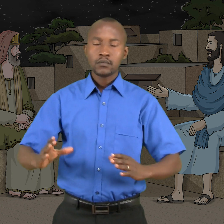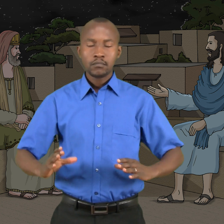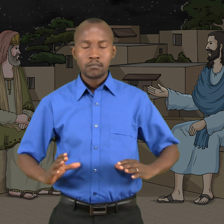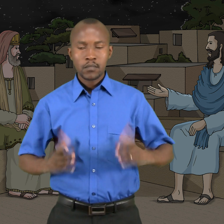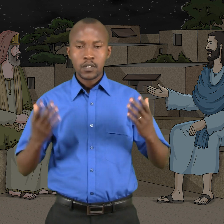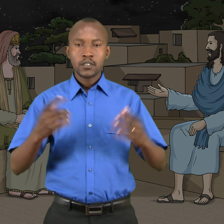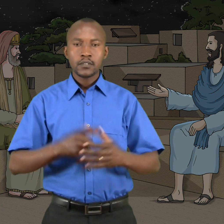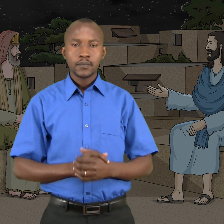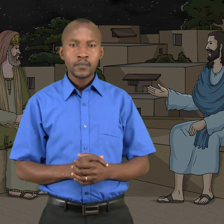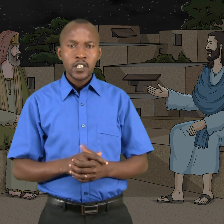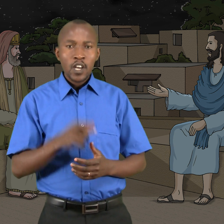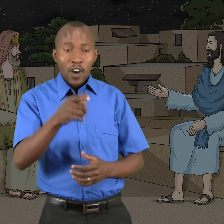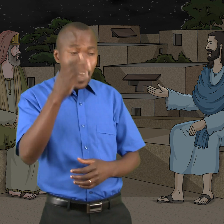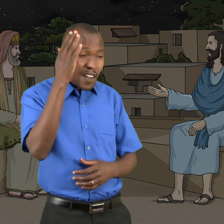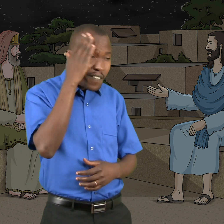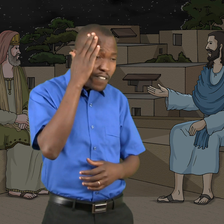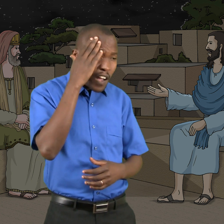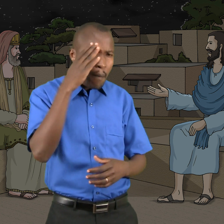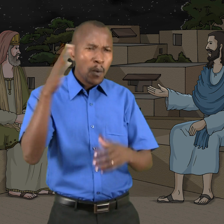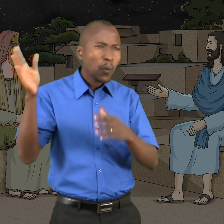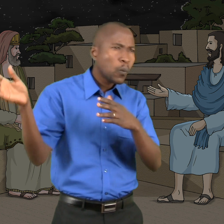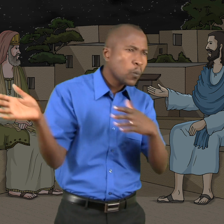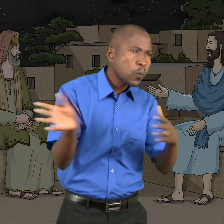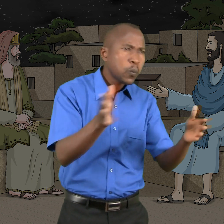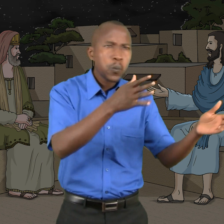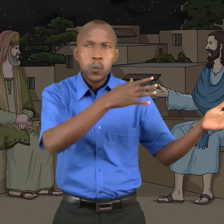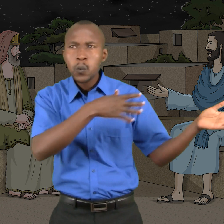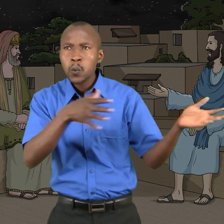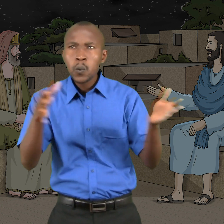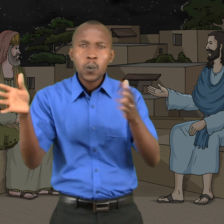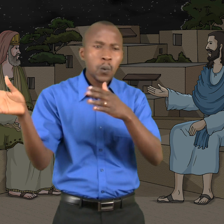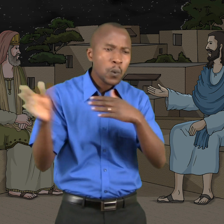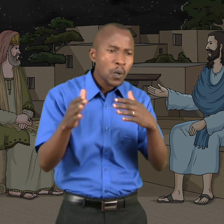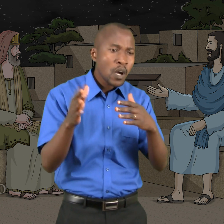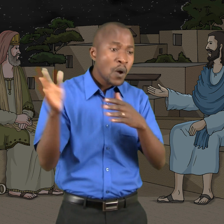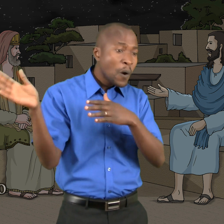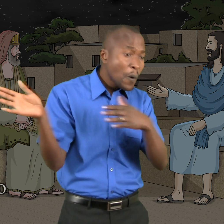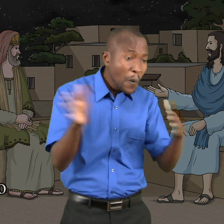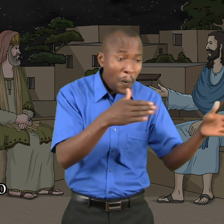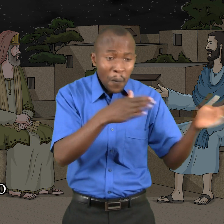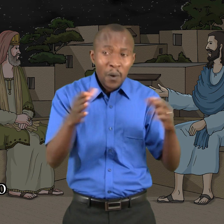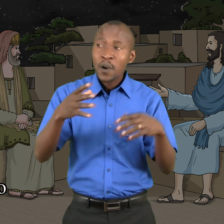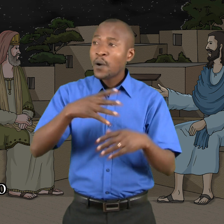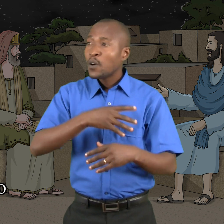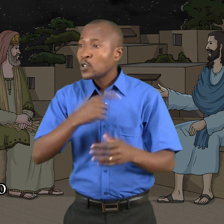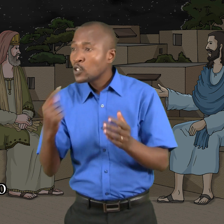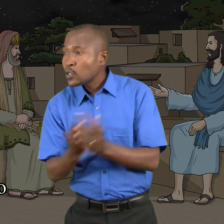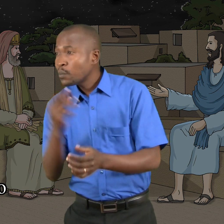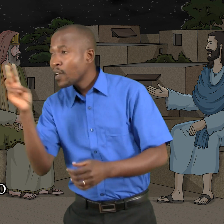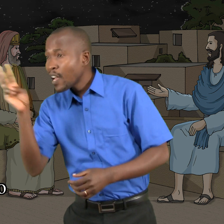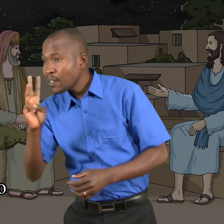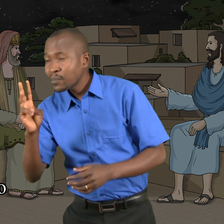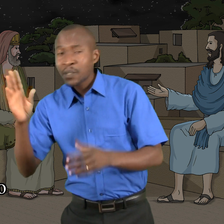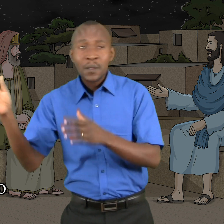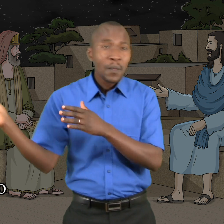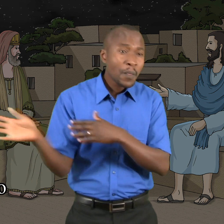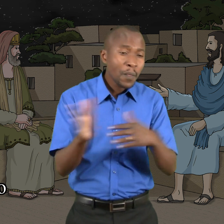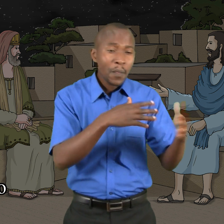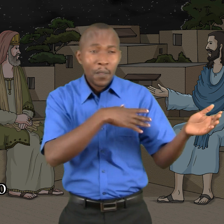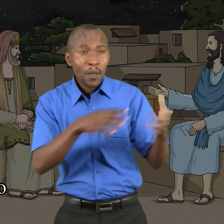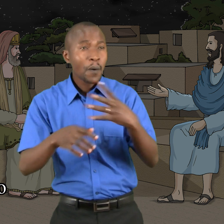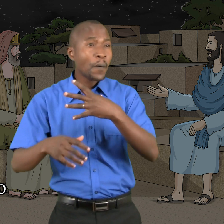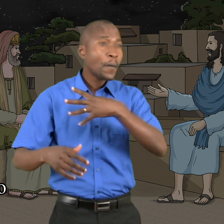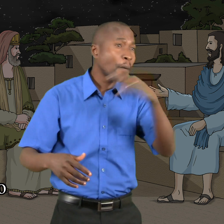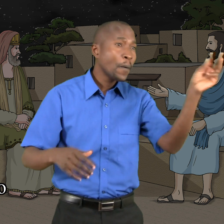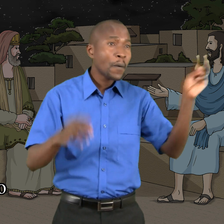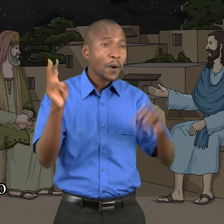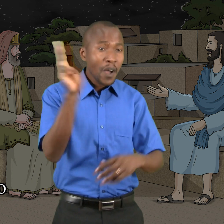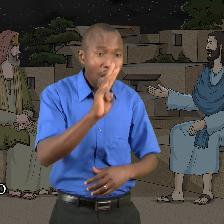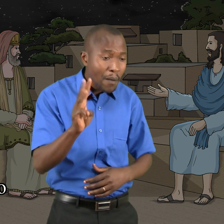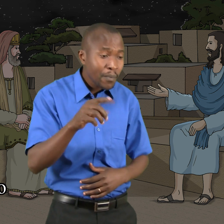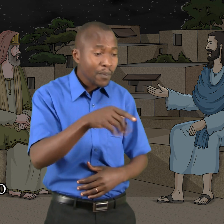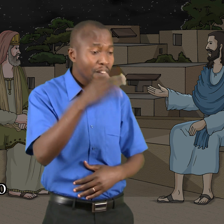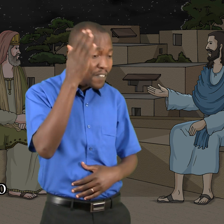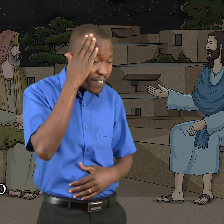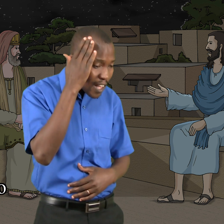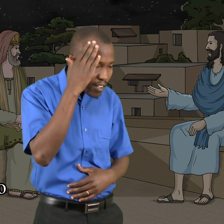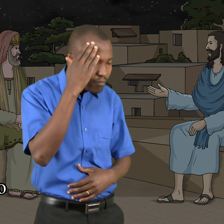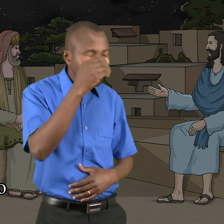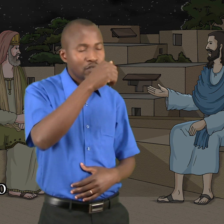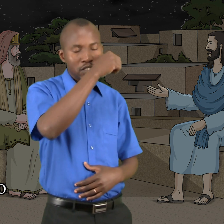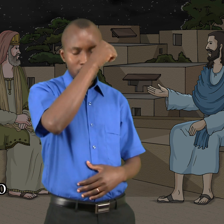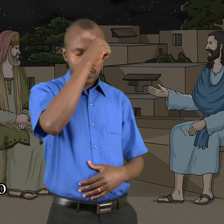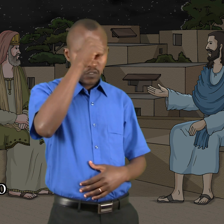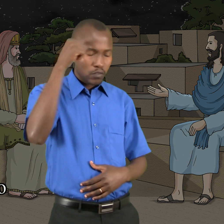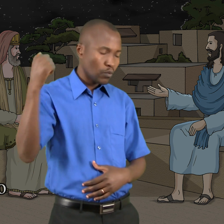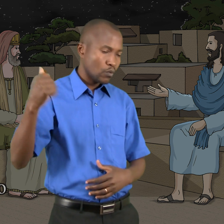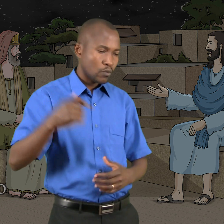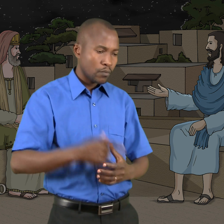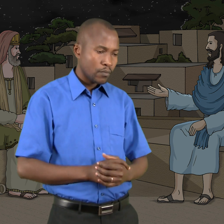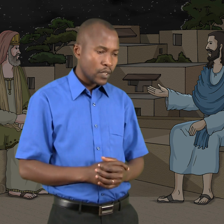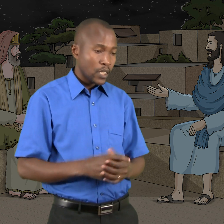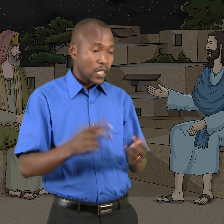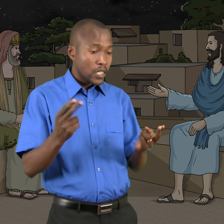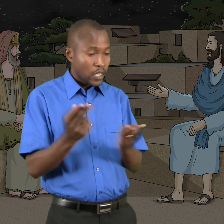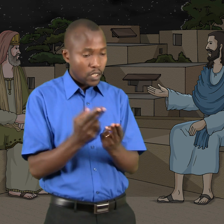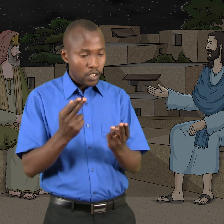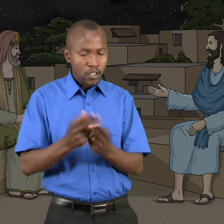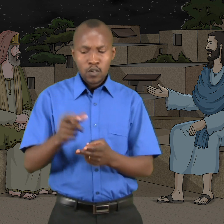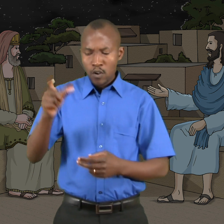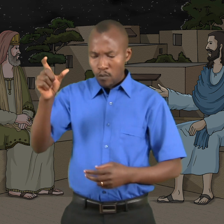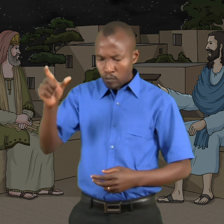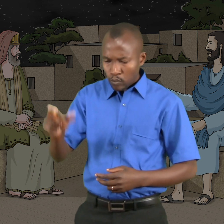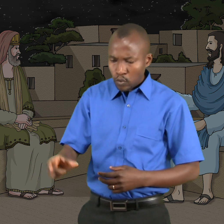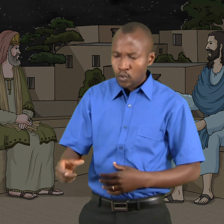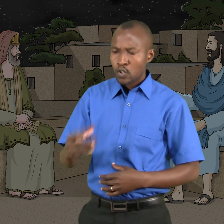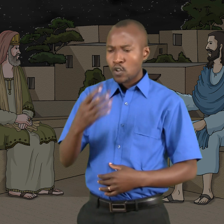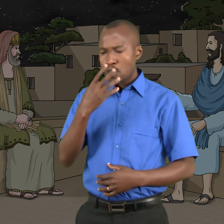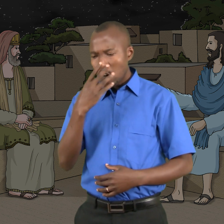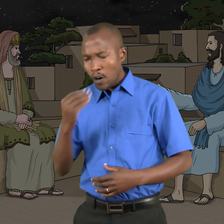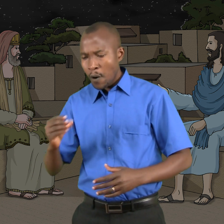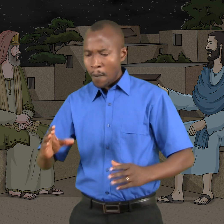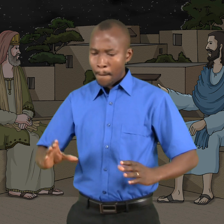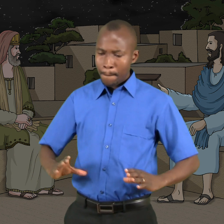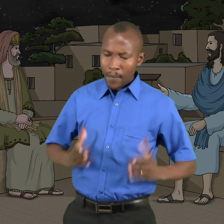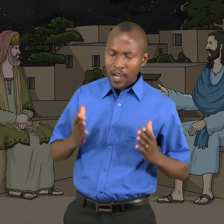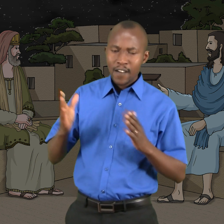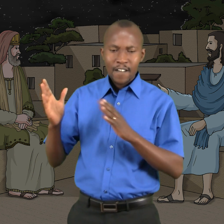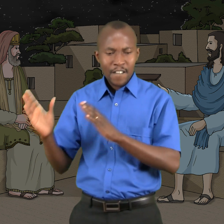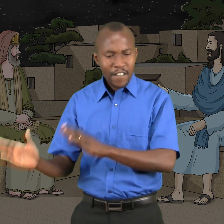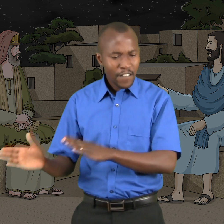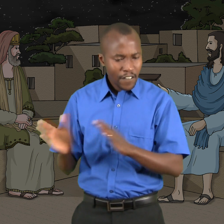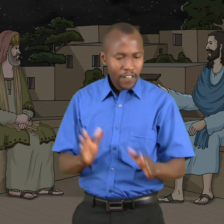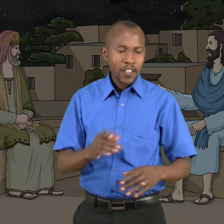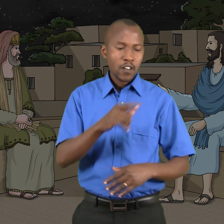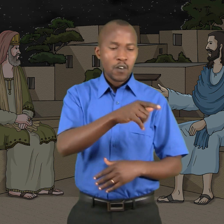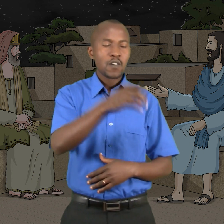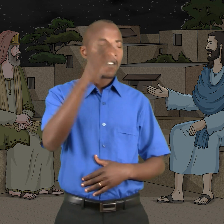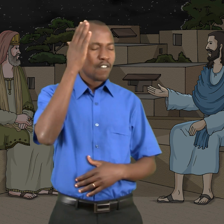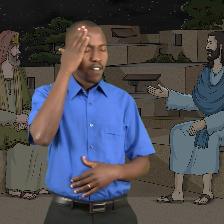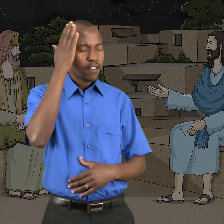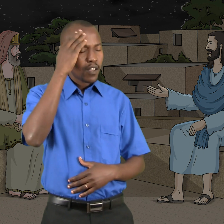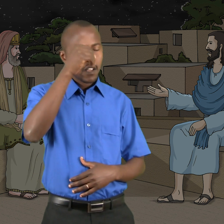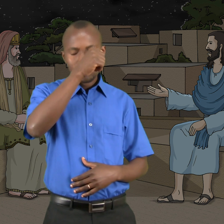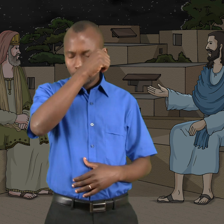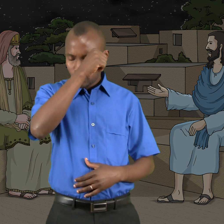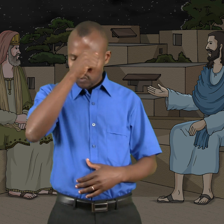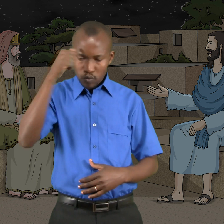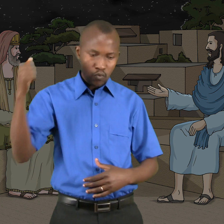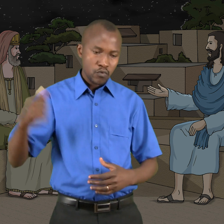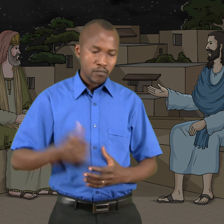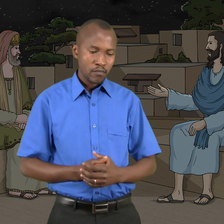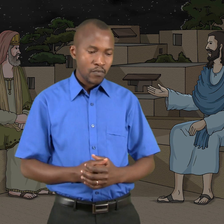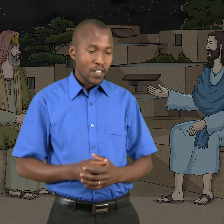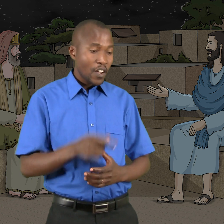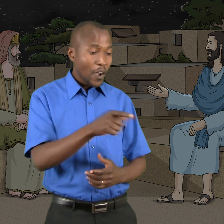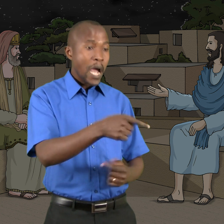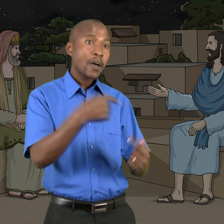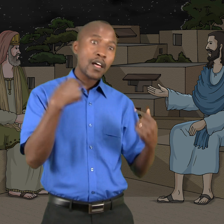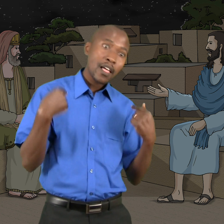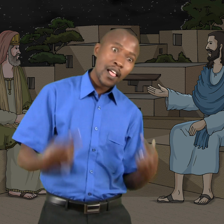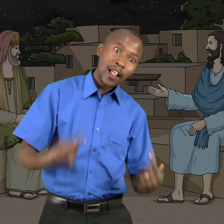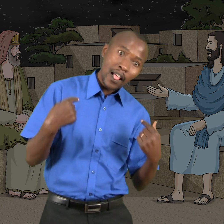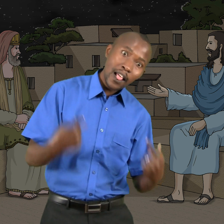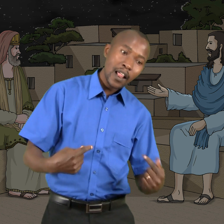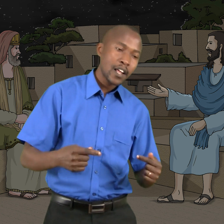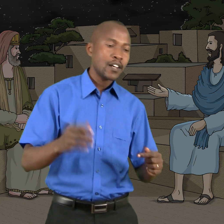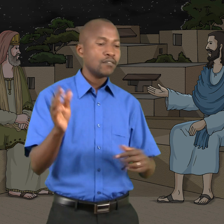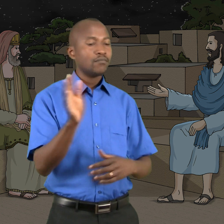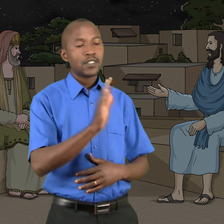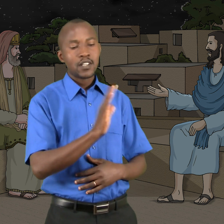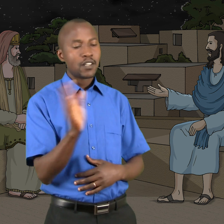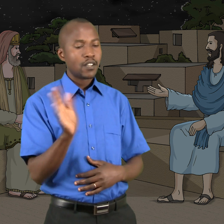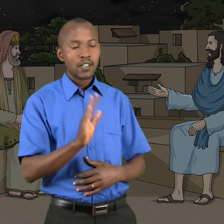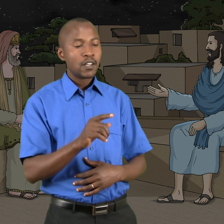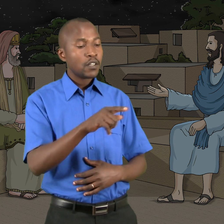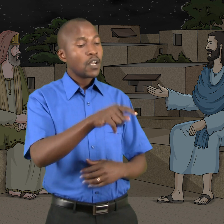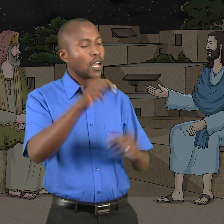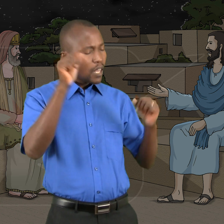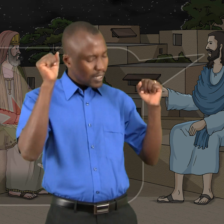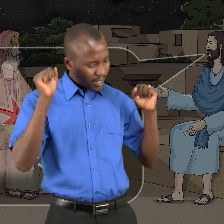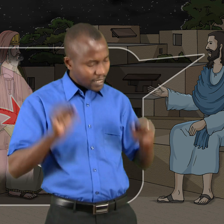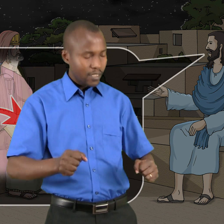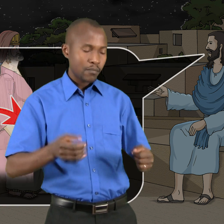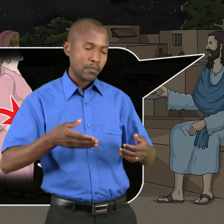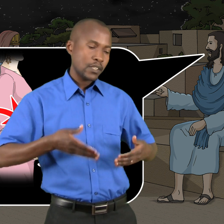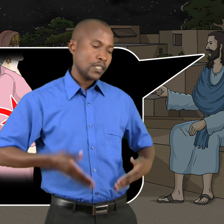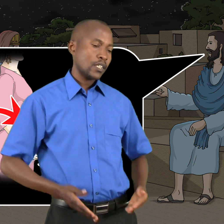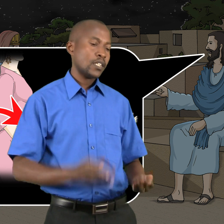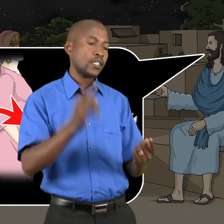You hear its sound, but you do not know where it comes from or where it is going.